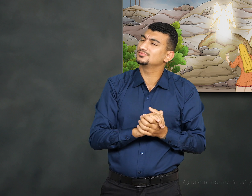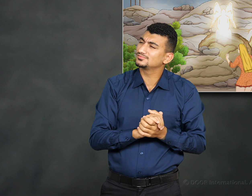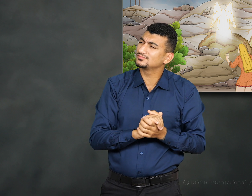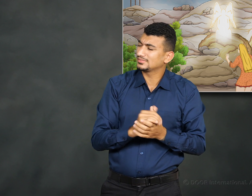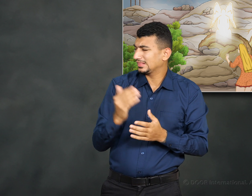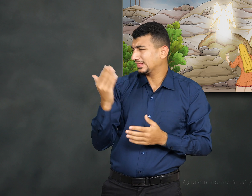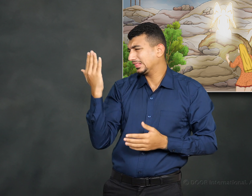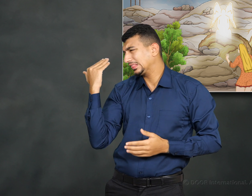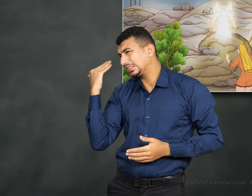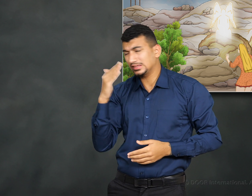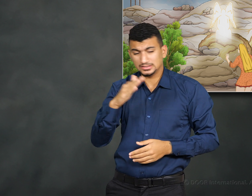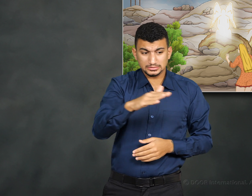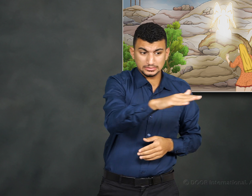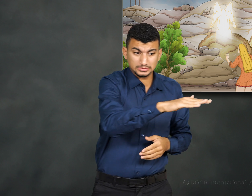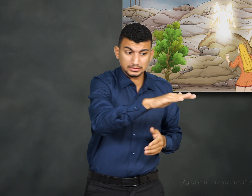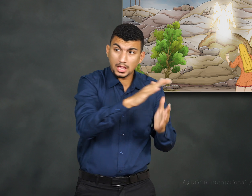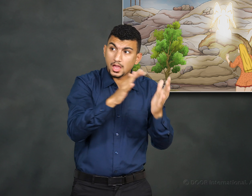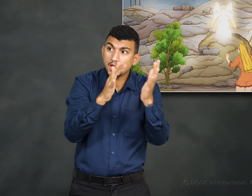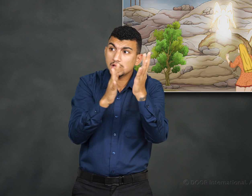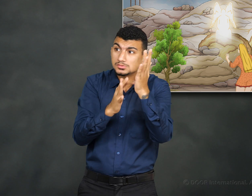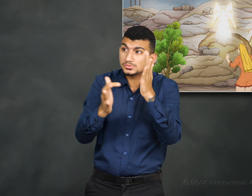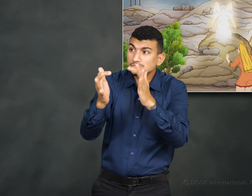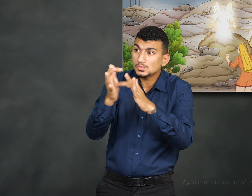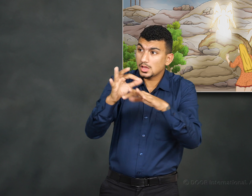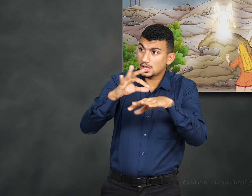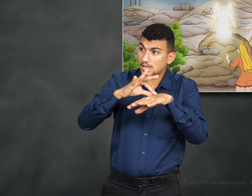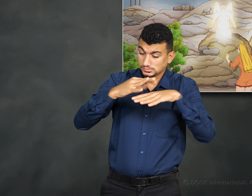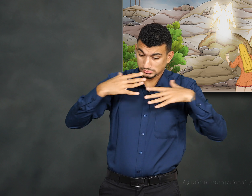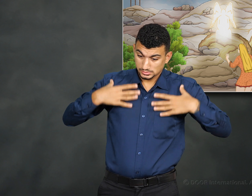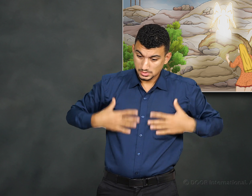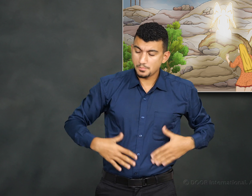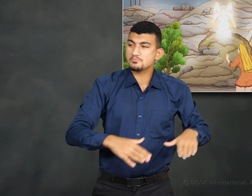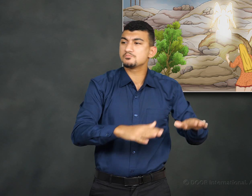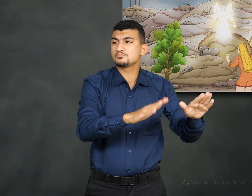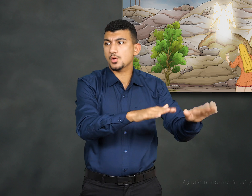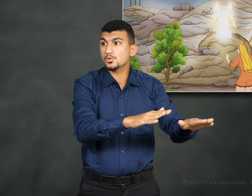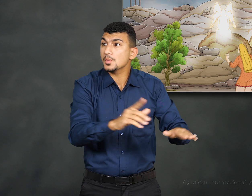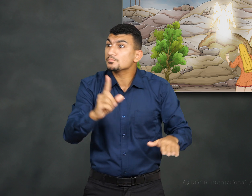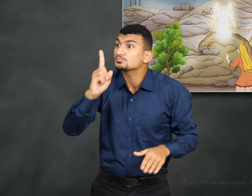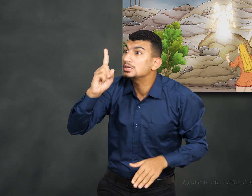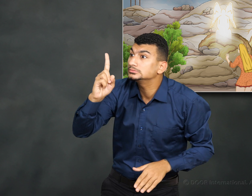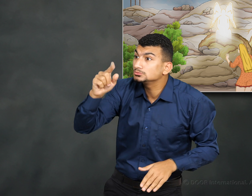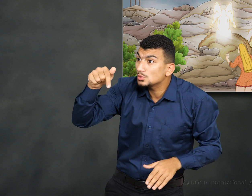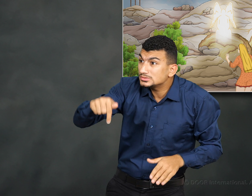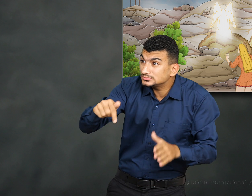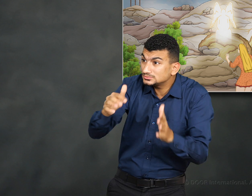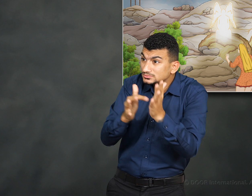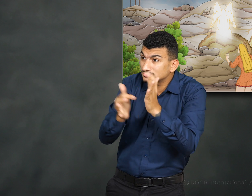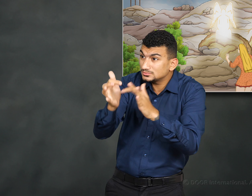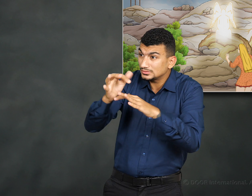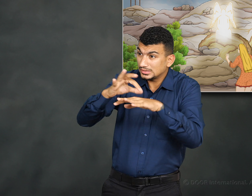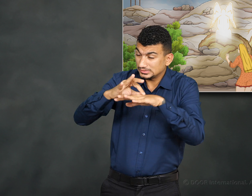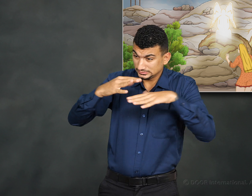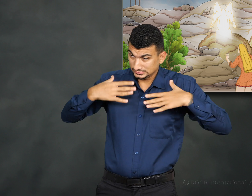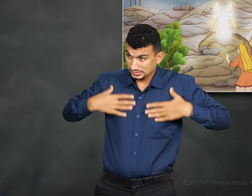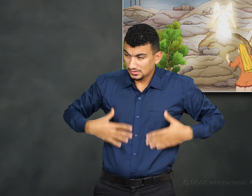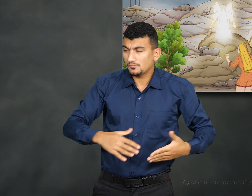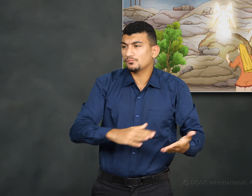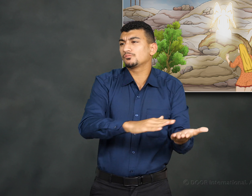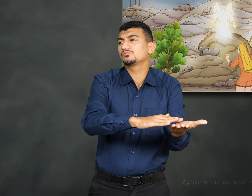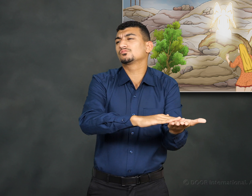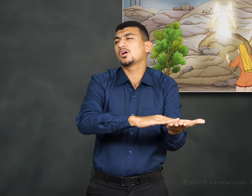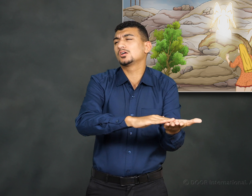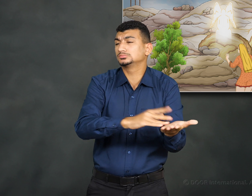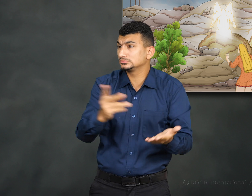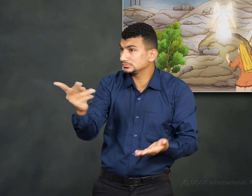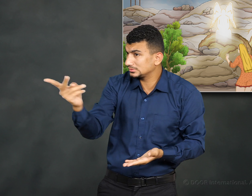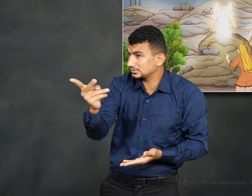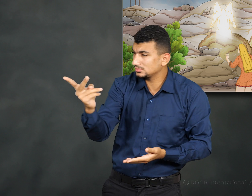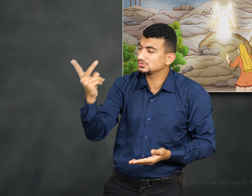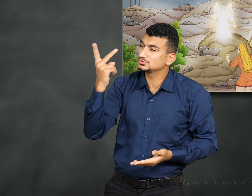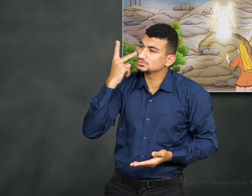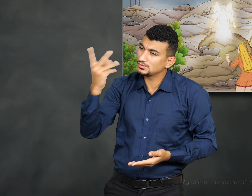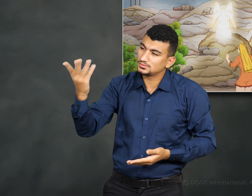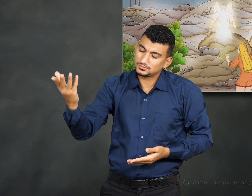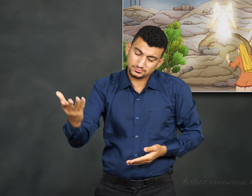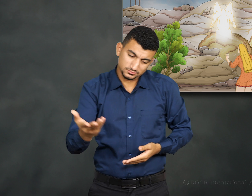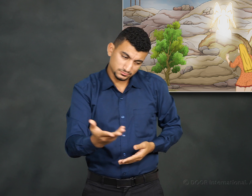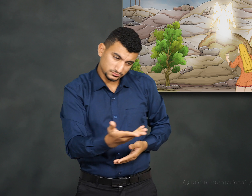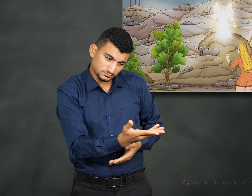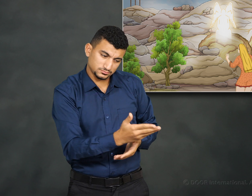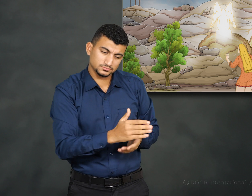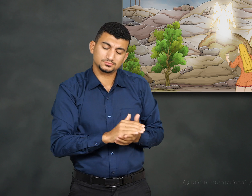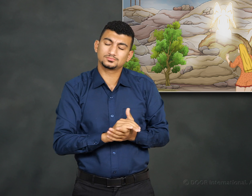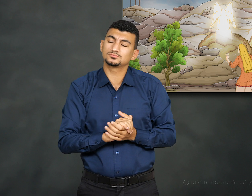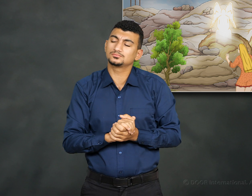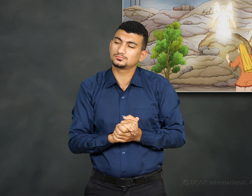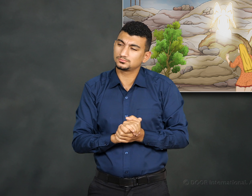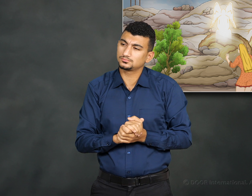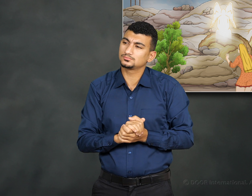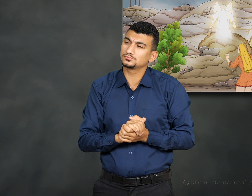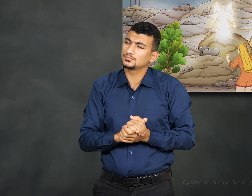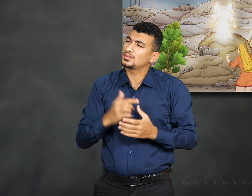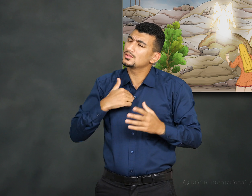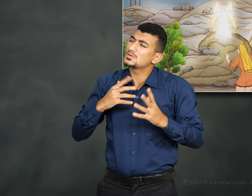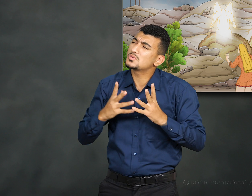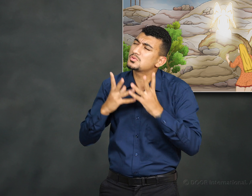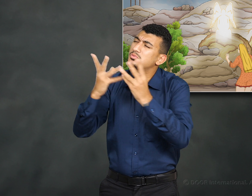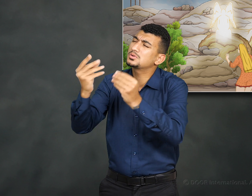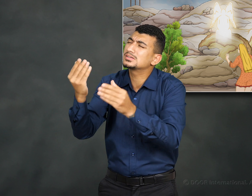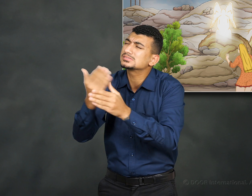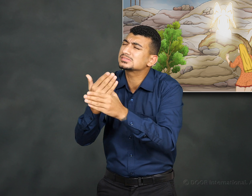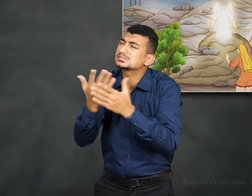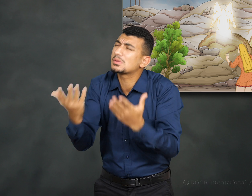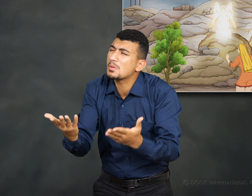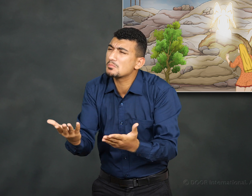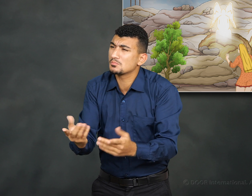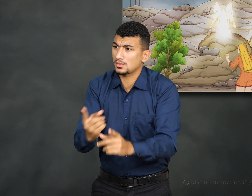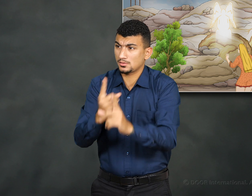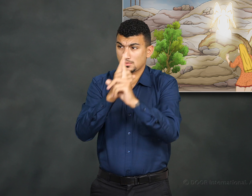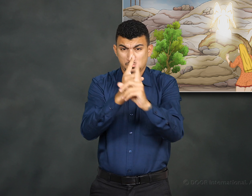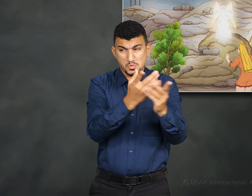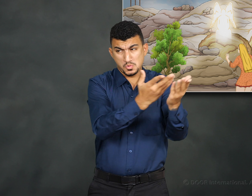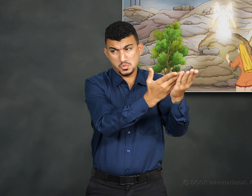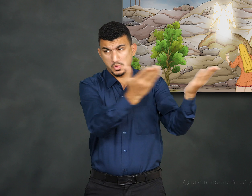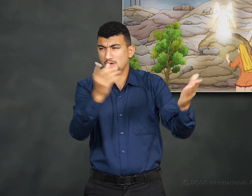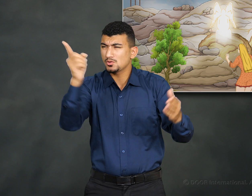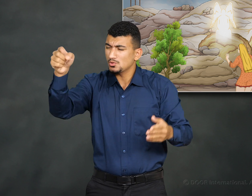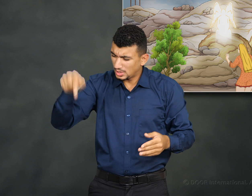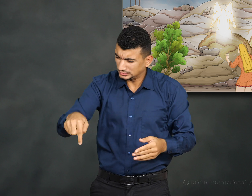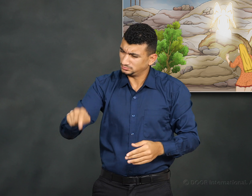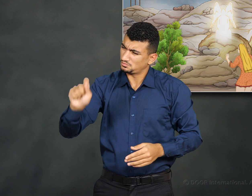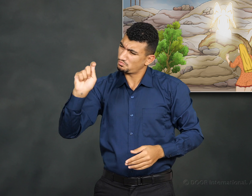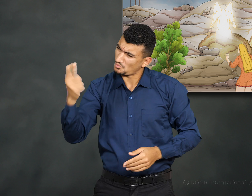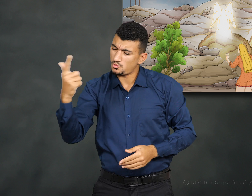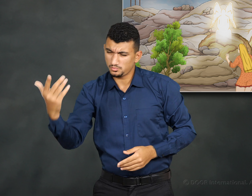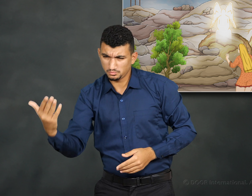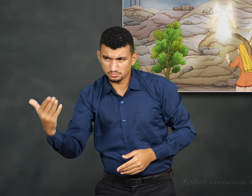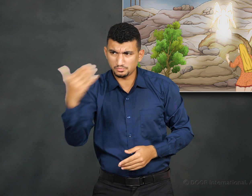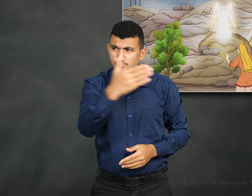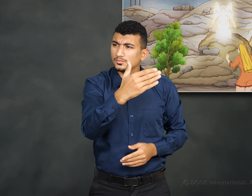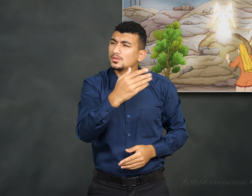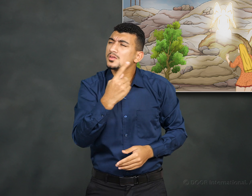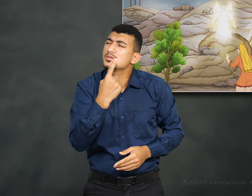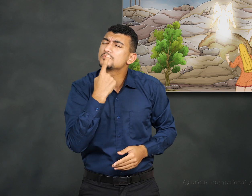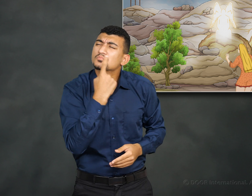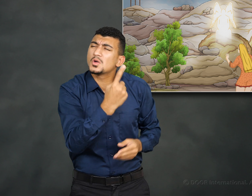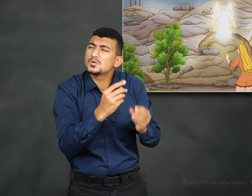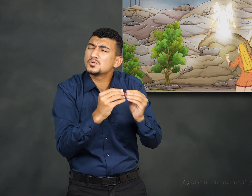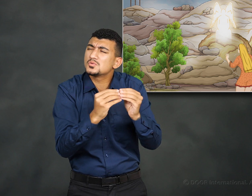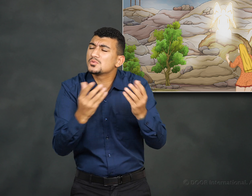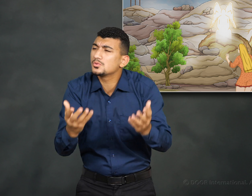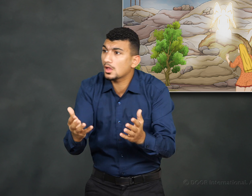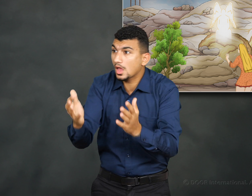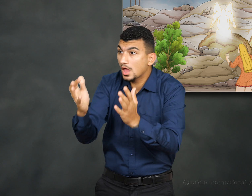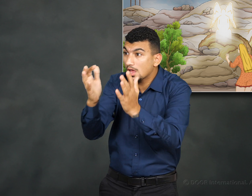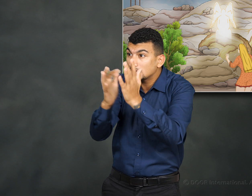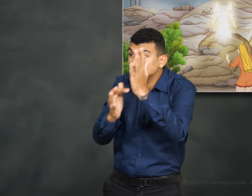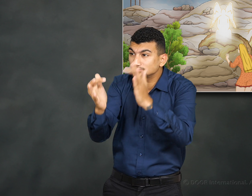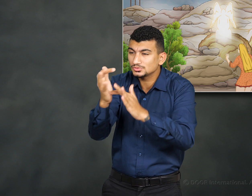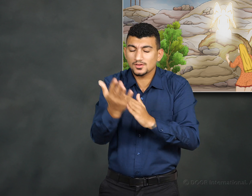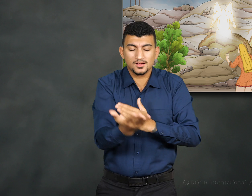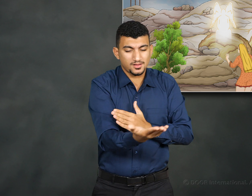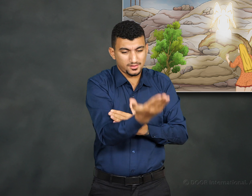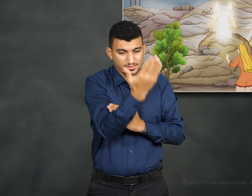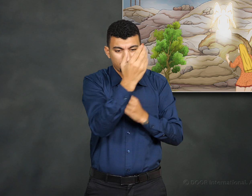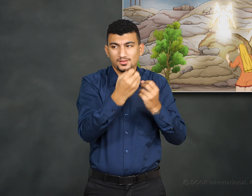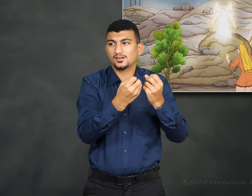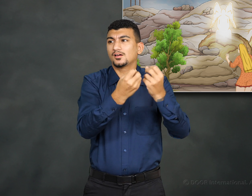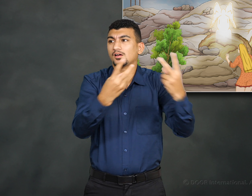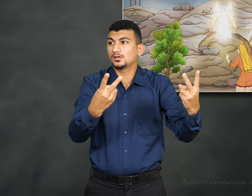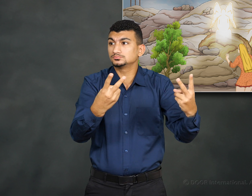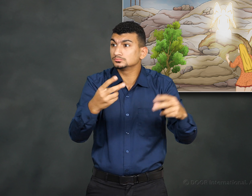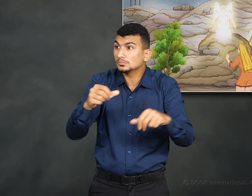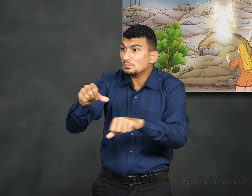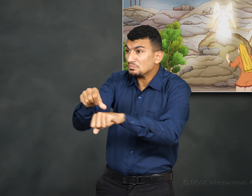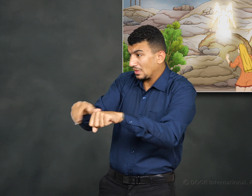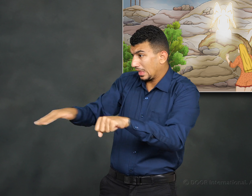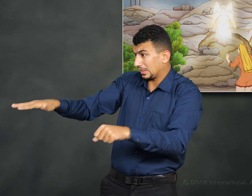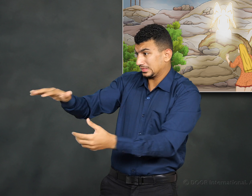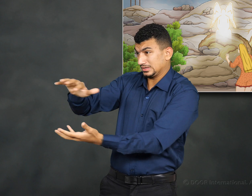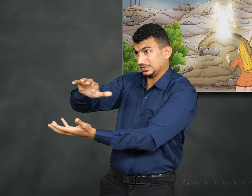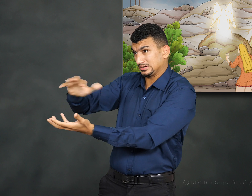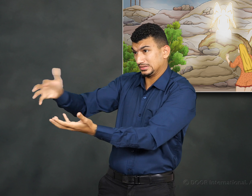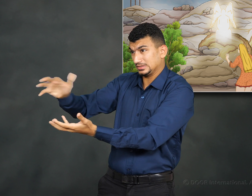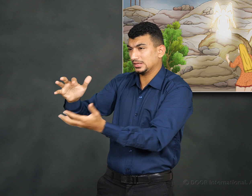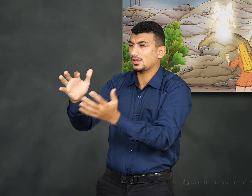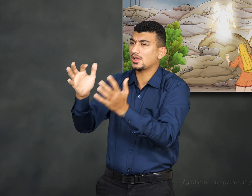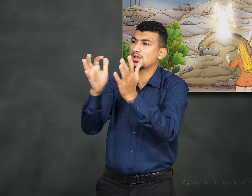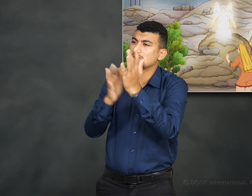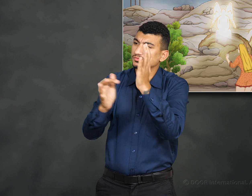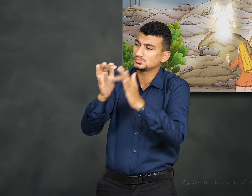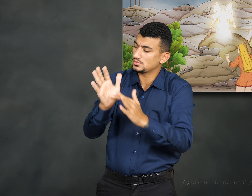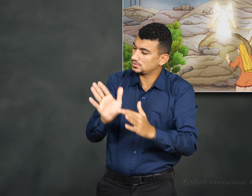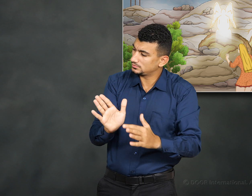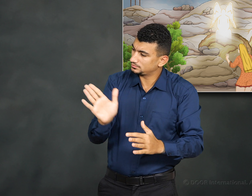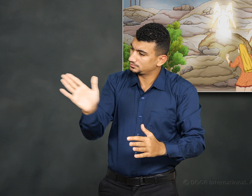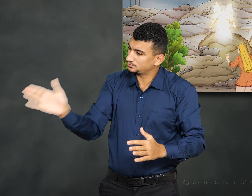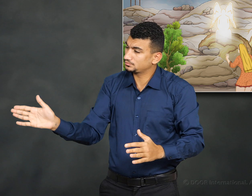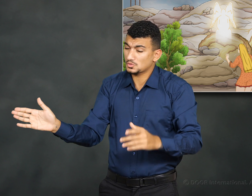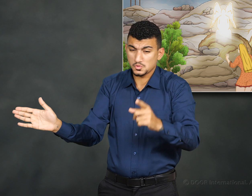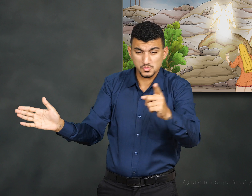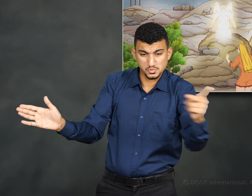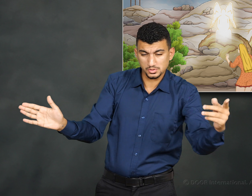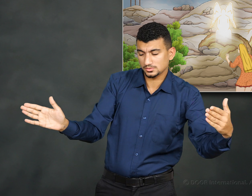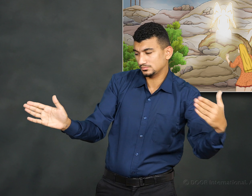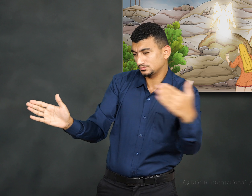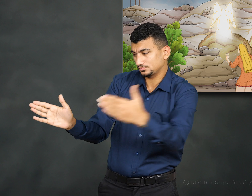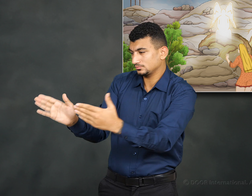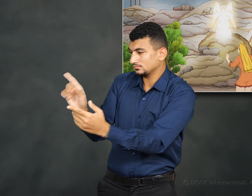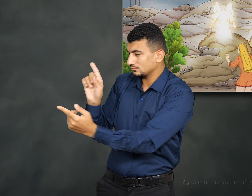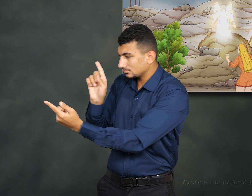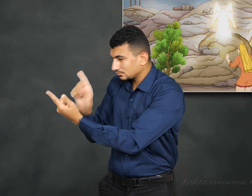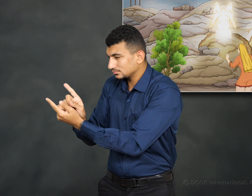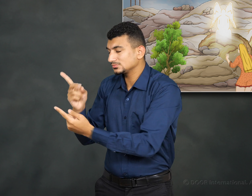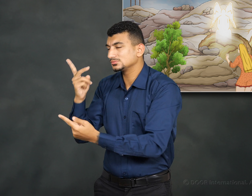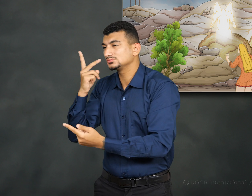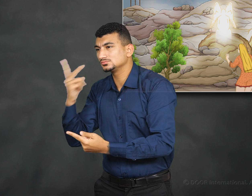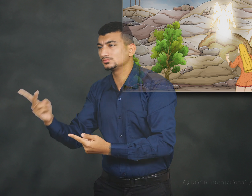Then go quickly and tell His disciples, ‘He has risen from the dead and is going ahead of you into Galilee.